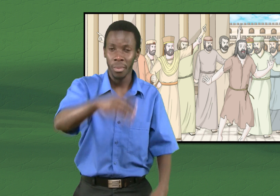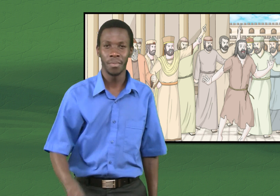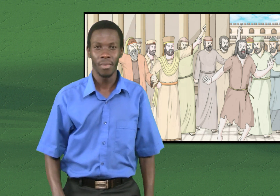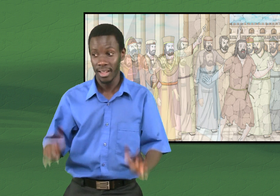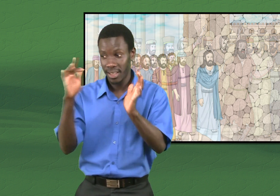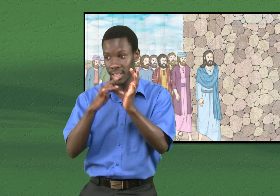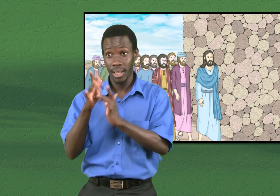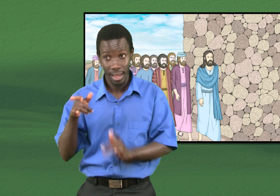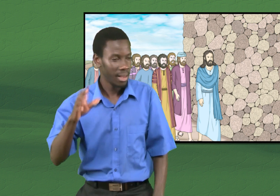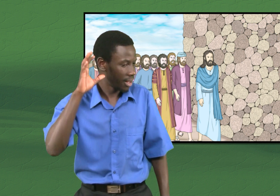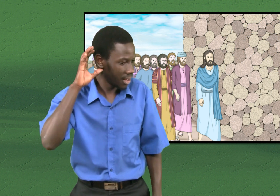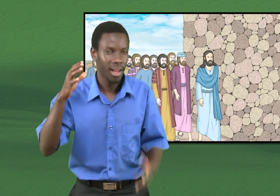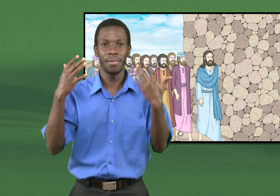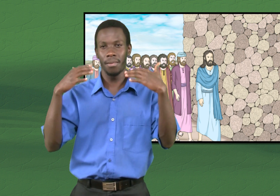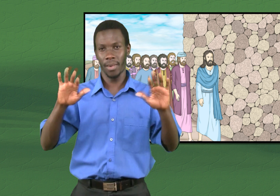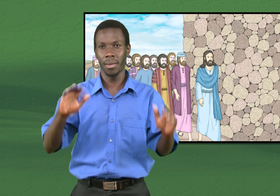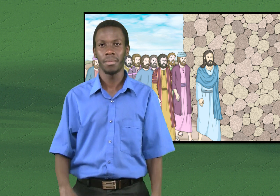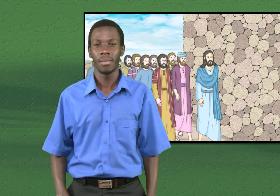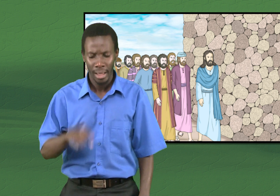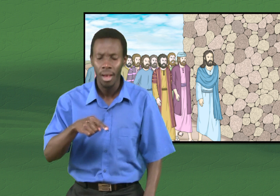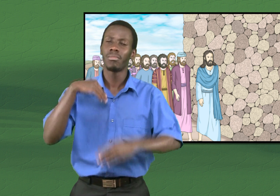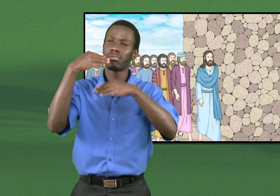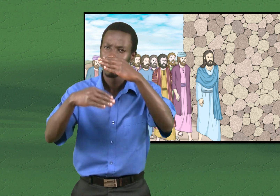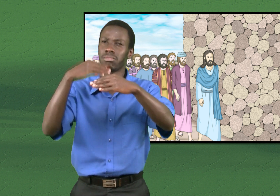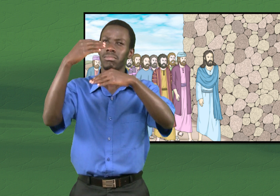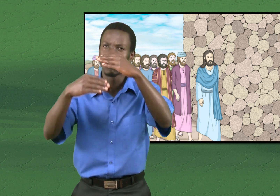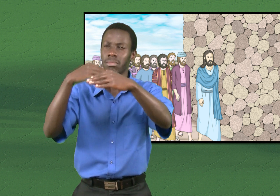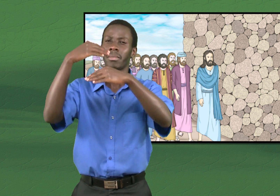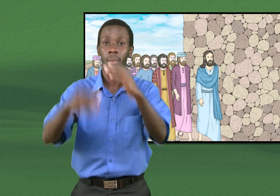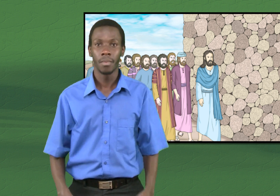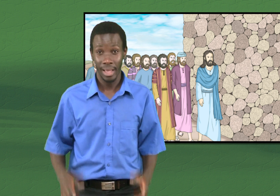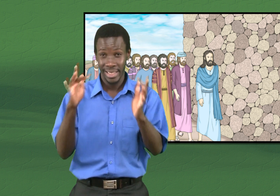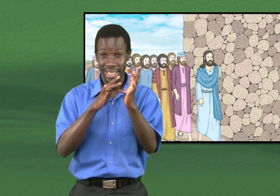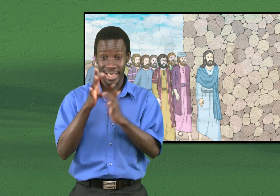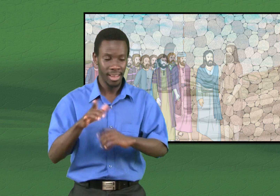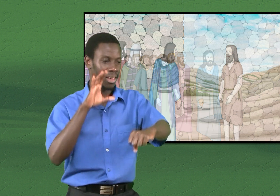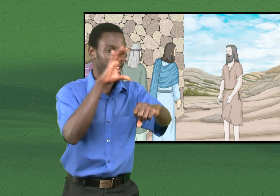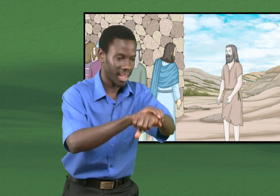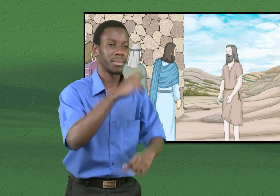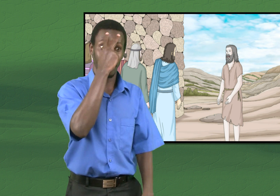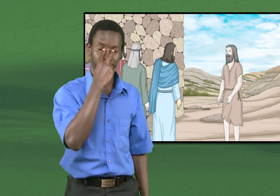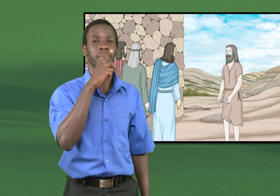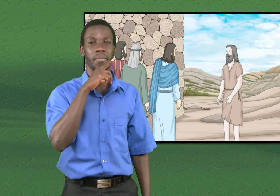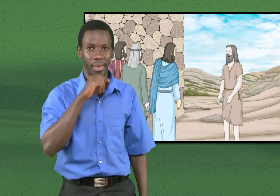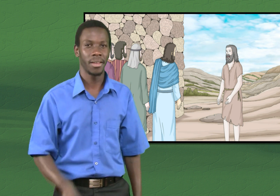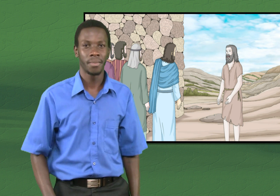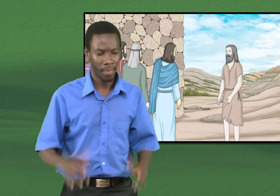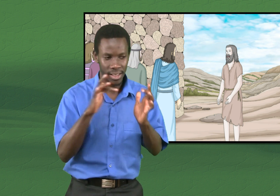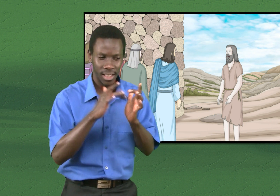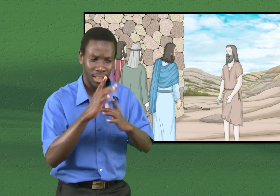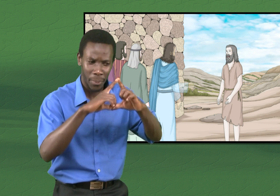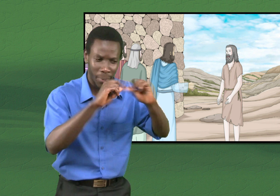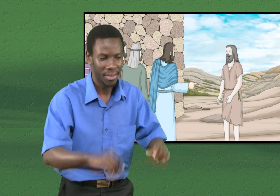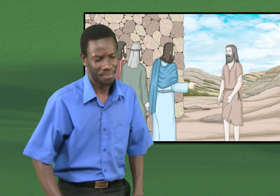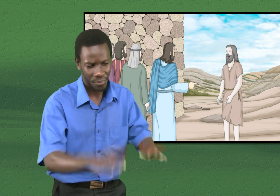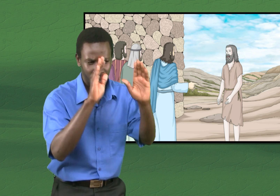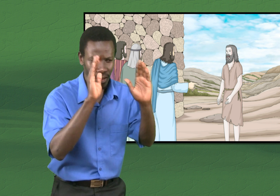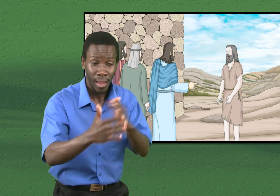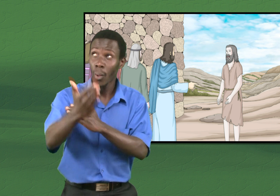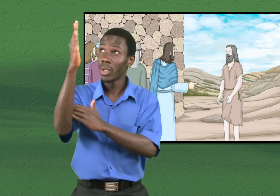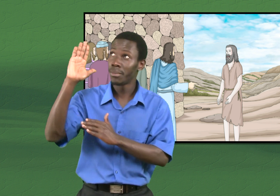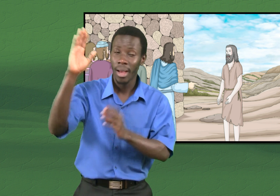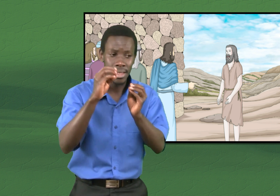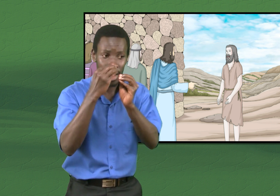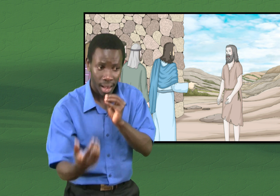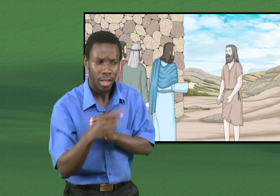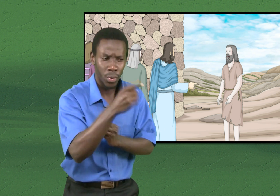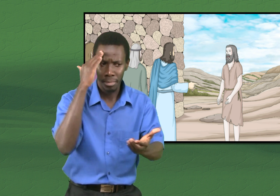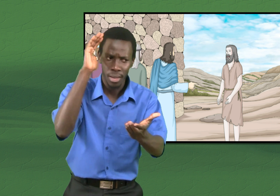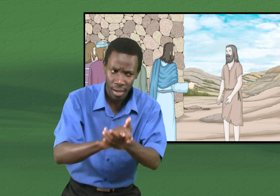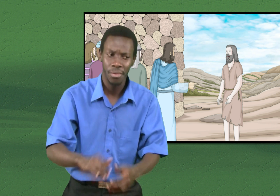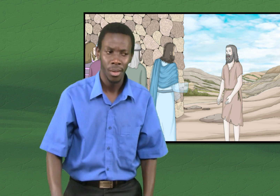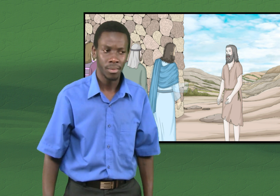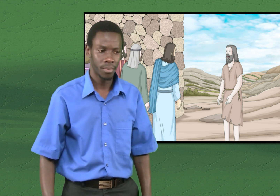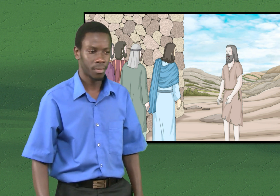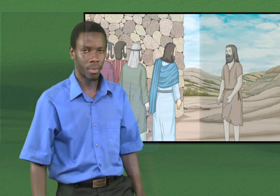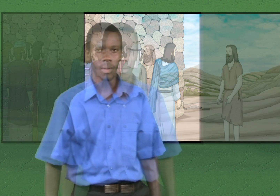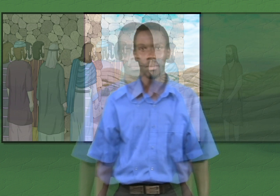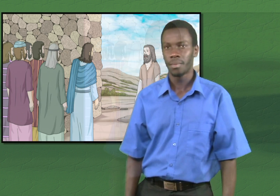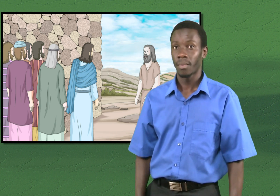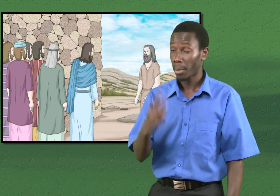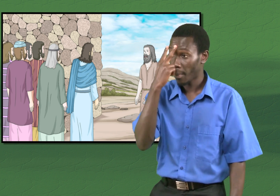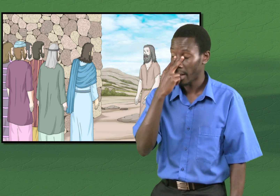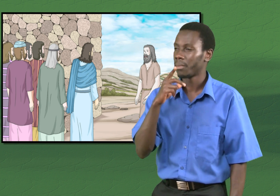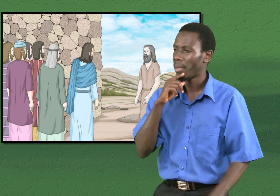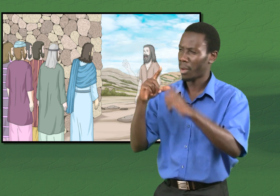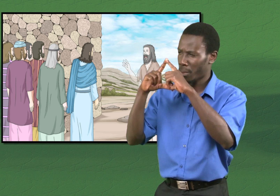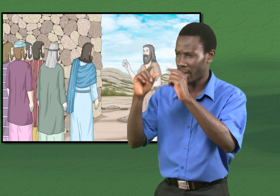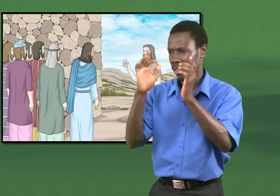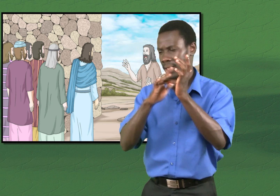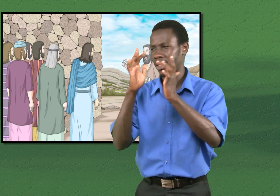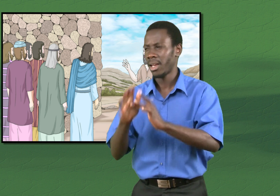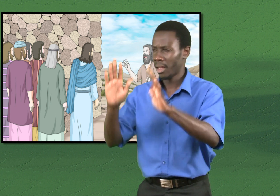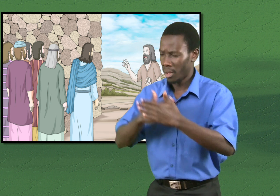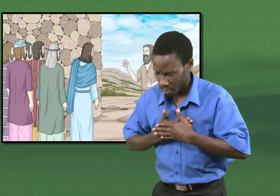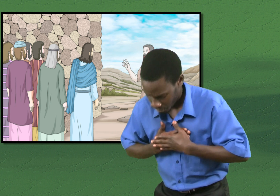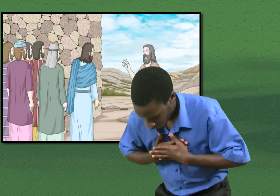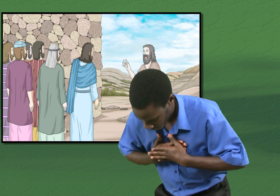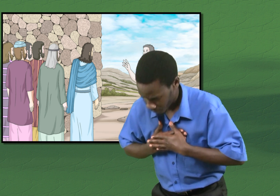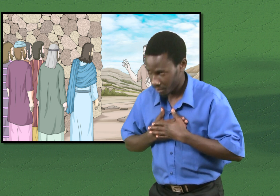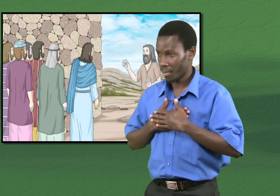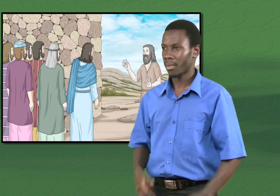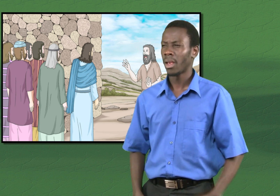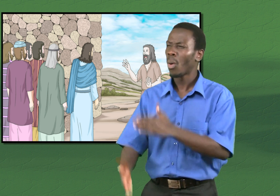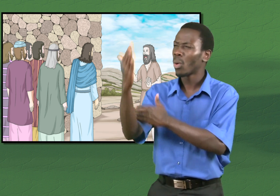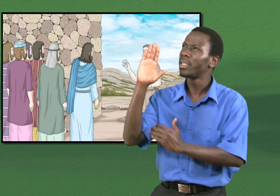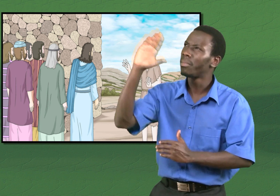When Jesus heard that they had thrown him out, He found the man and said, “Do you believe in the Son of Man ?”